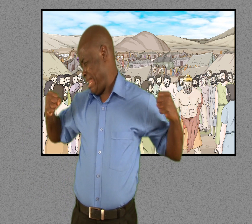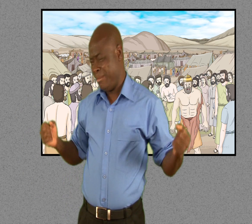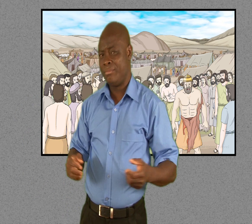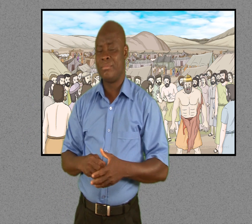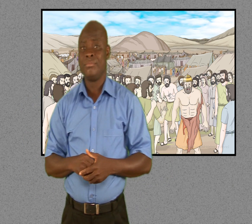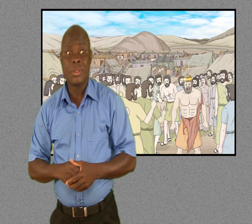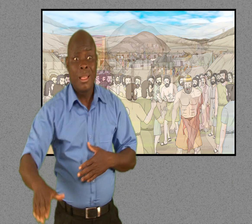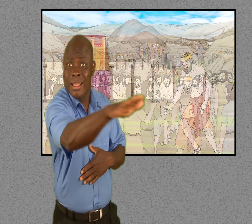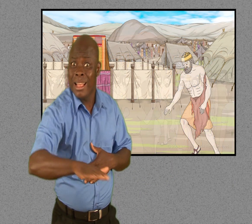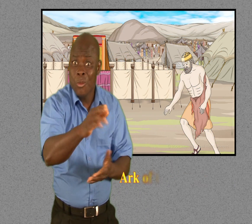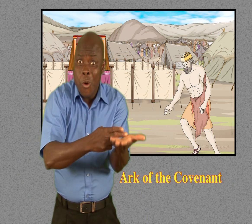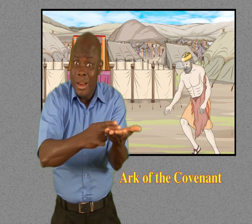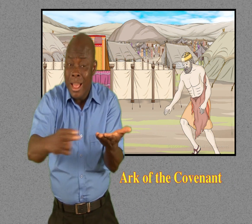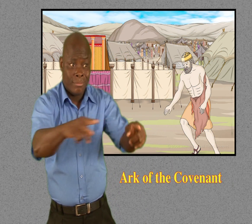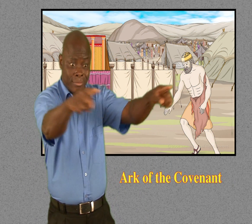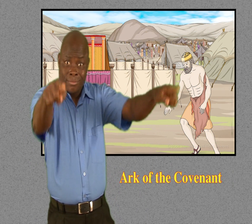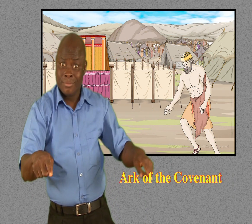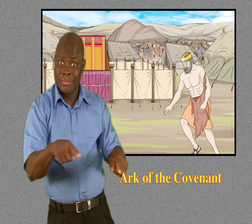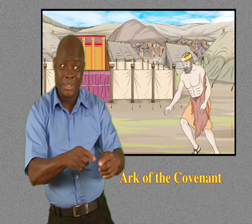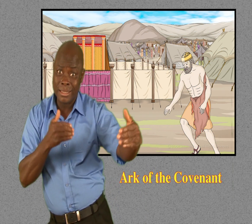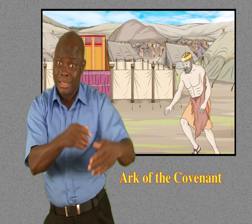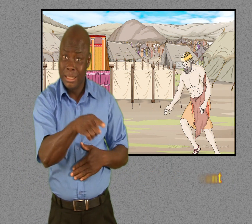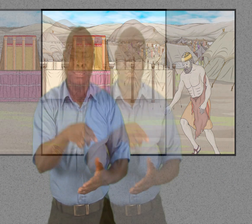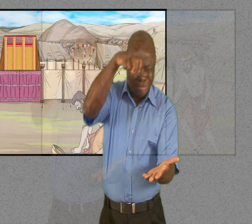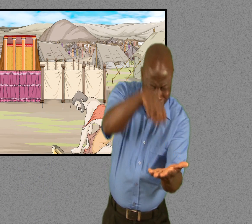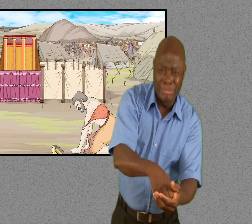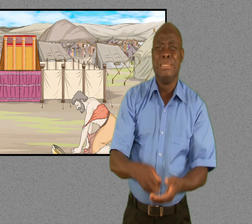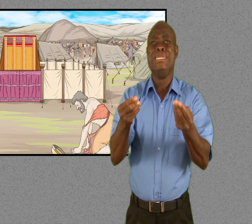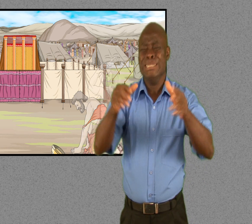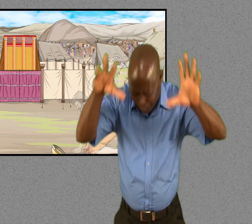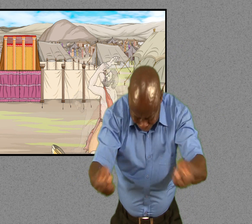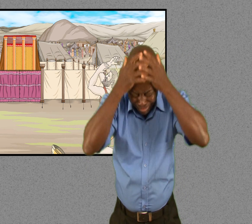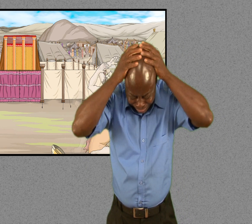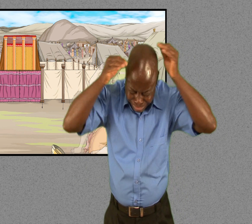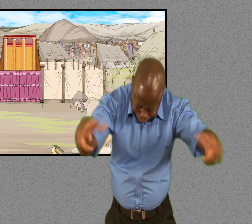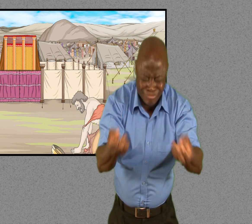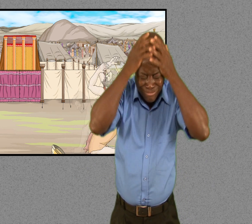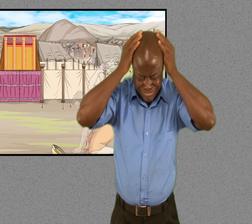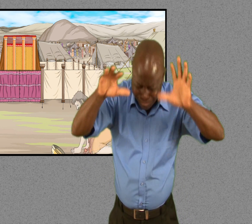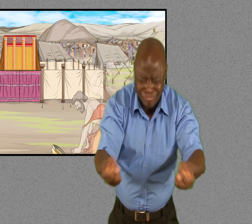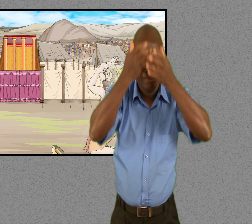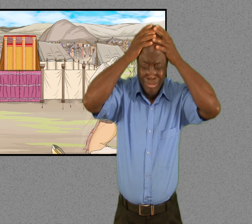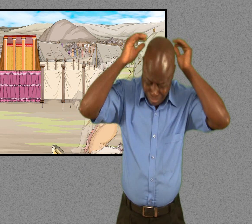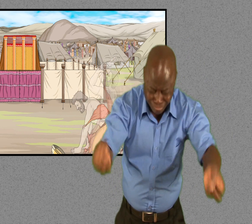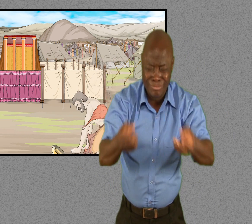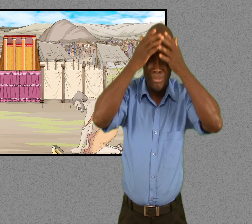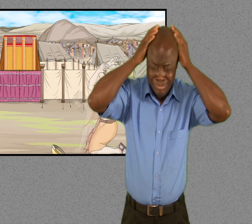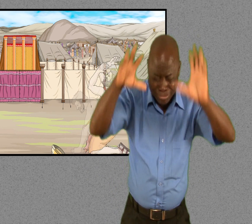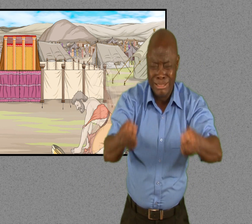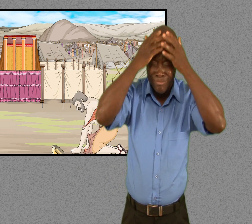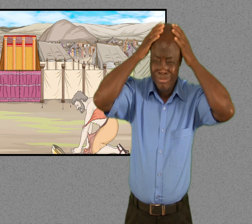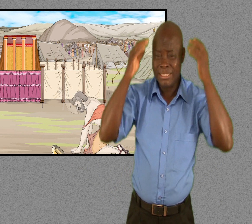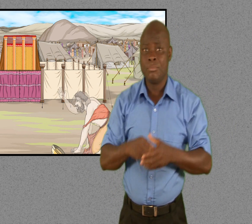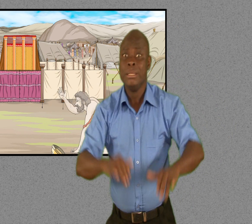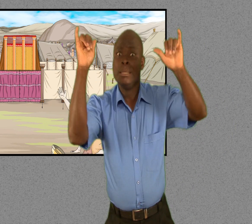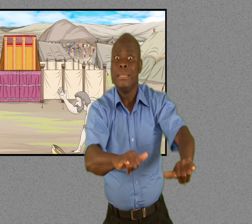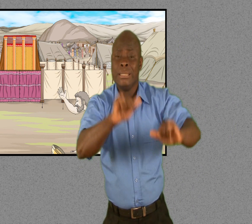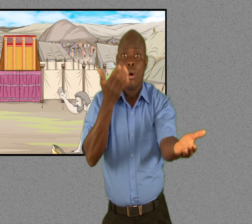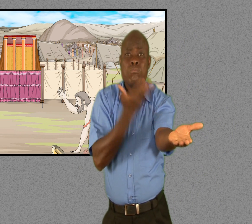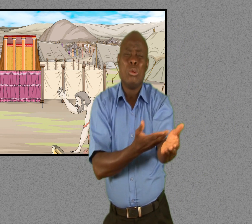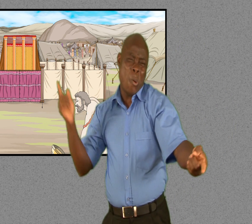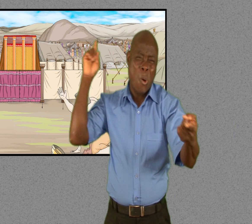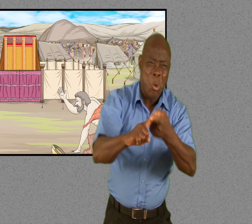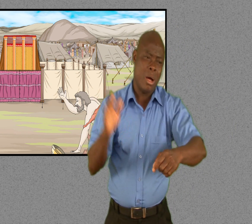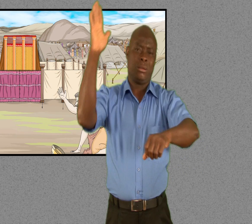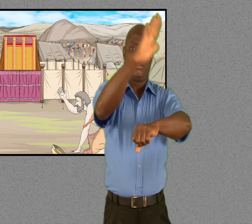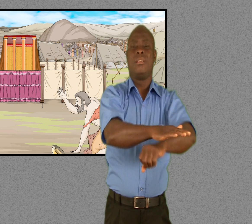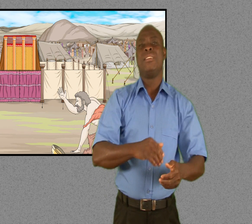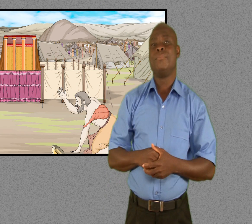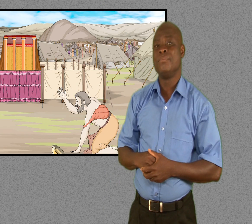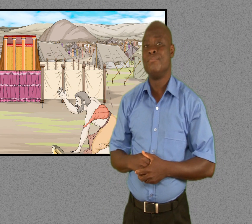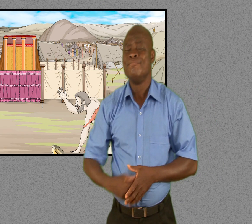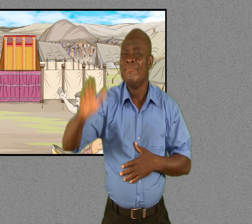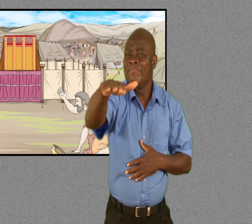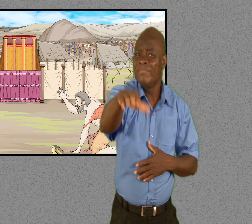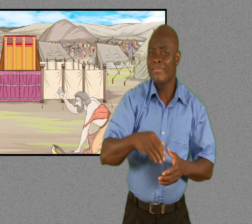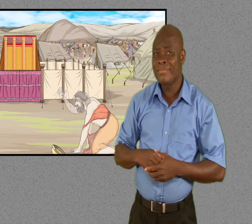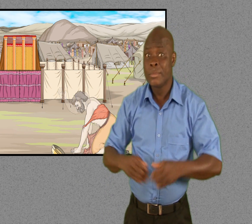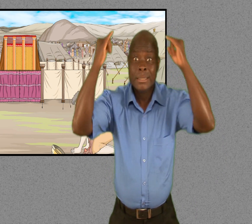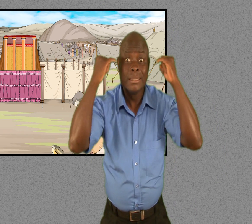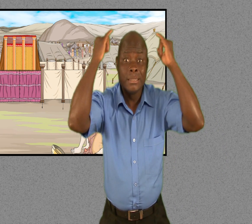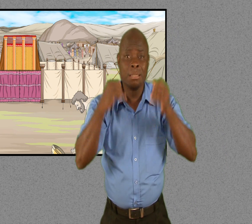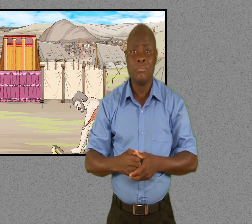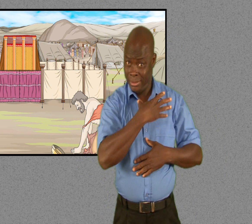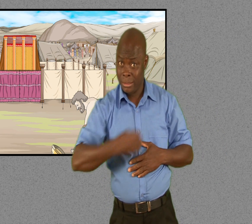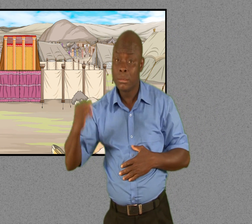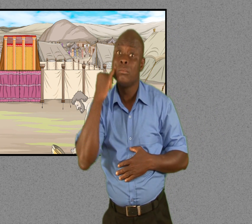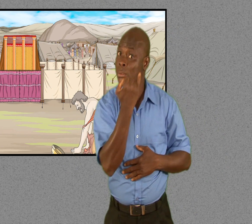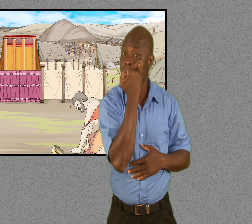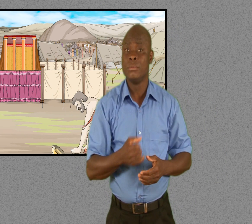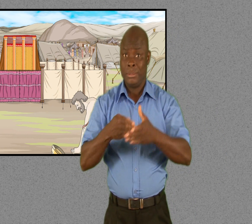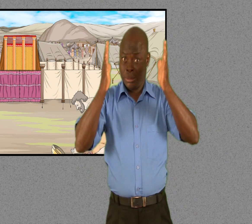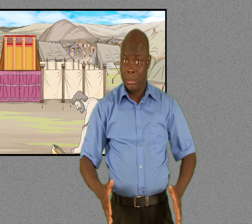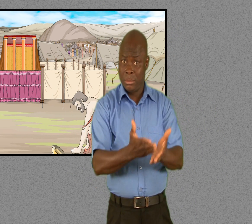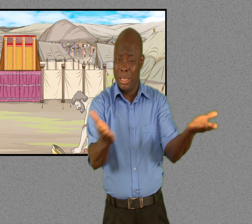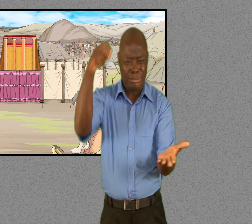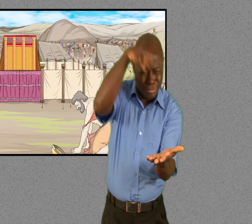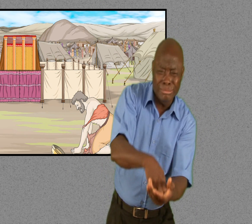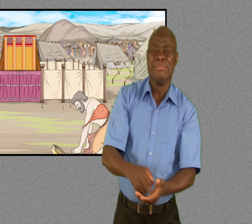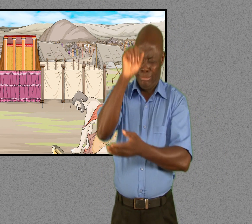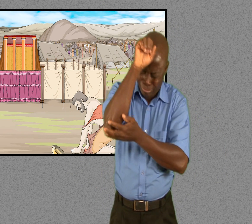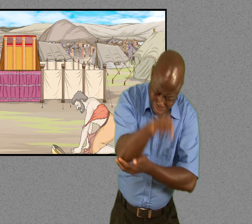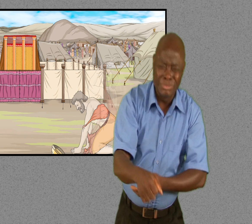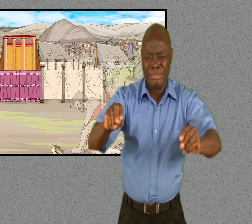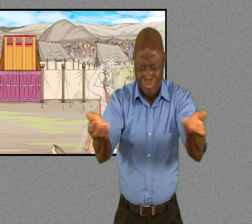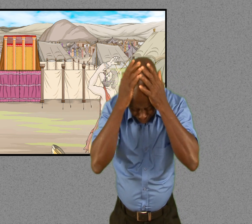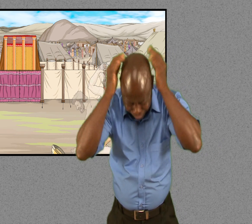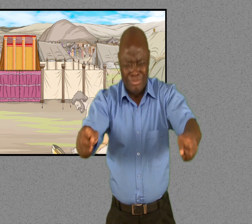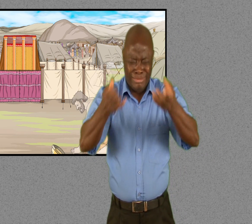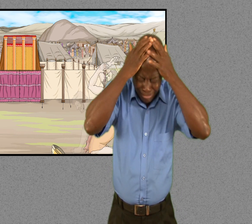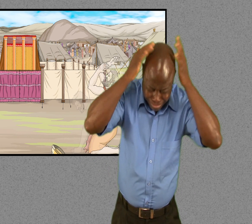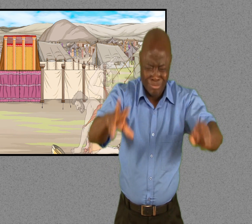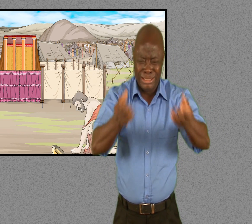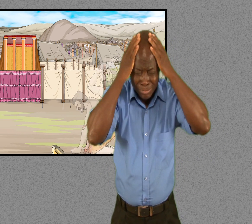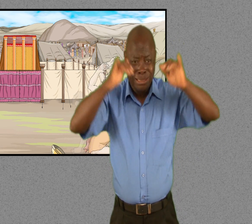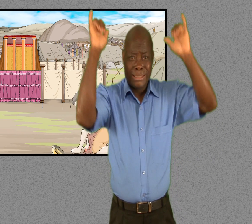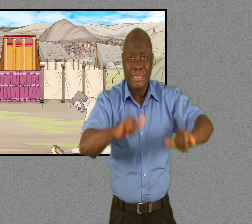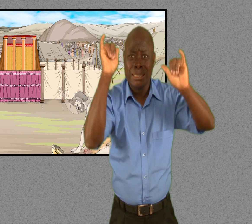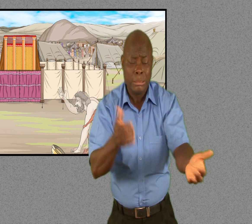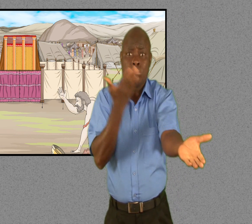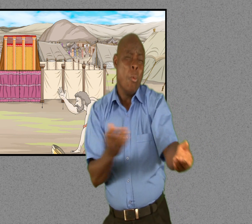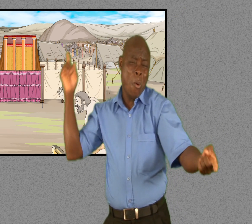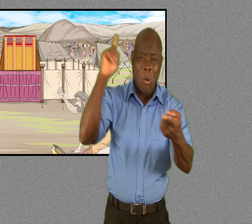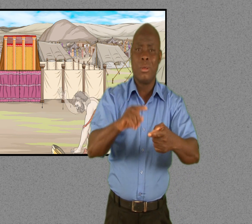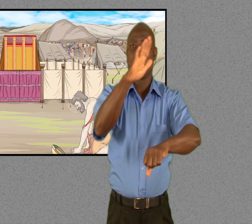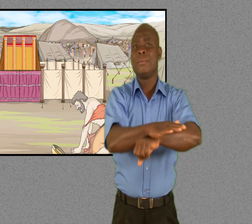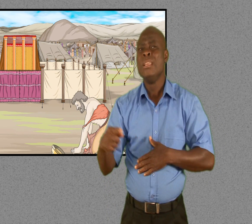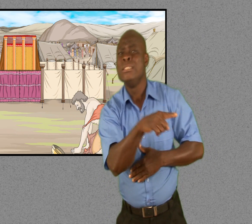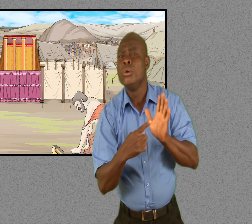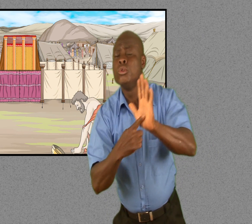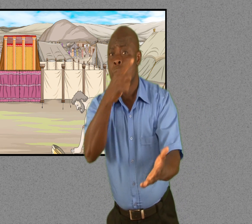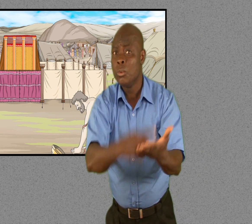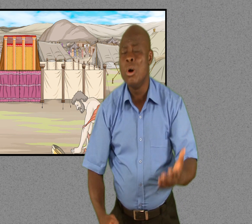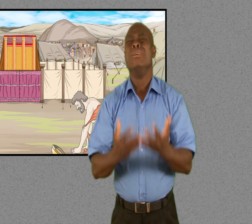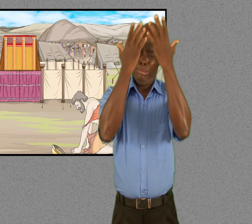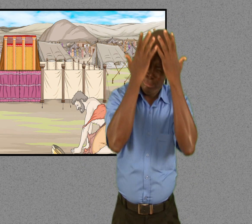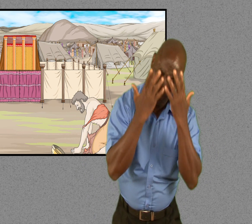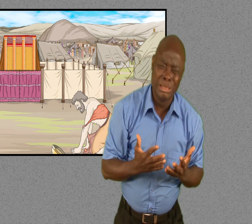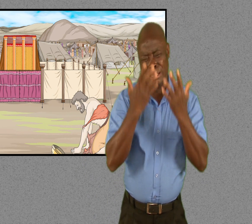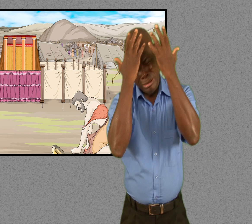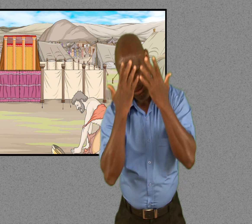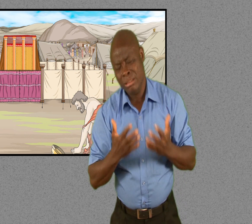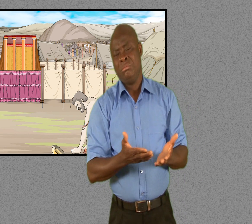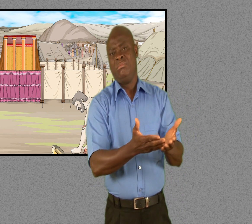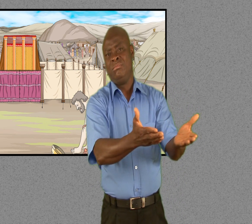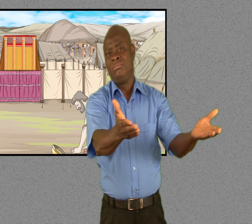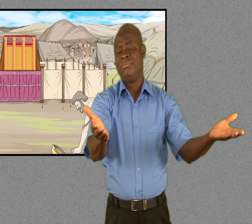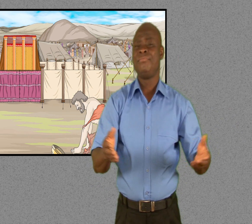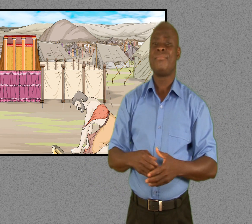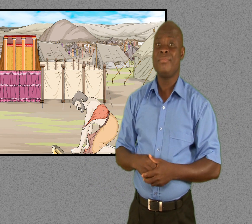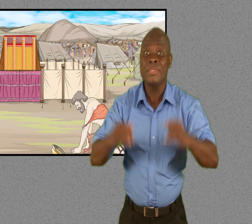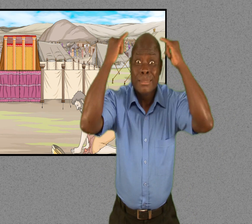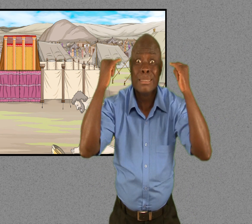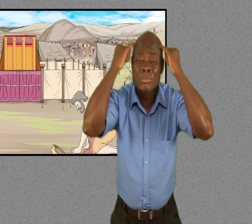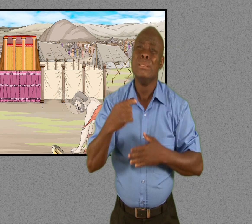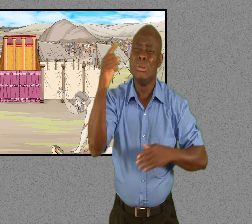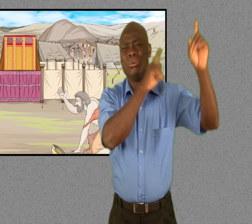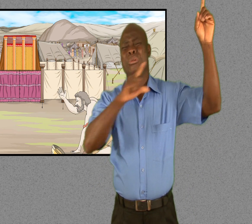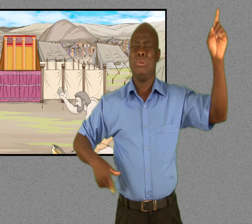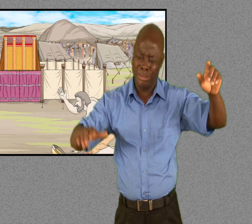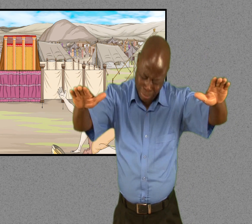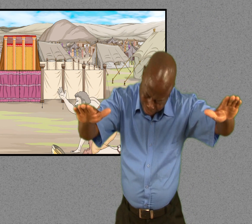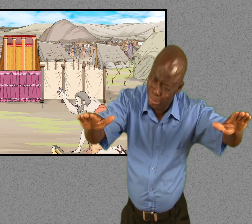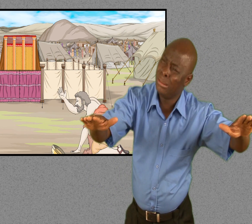Then Joshua tore his clothes and fell facedown before the ark of the LORD until evening, as did the elders of Israel; and they all sprinkled dust on their heads.